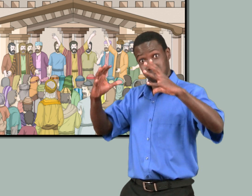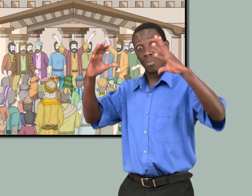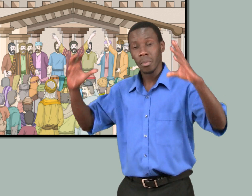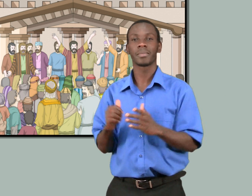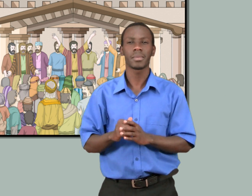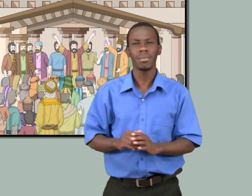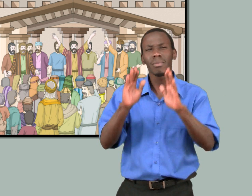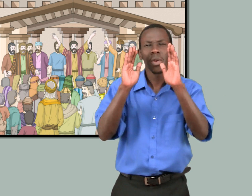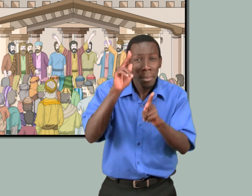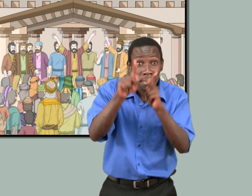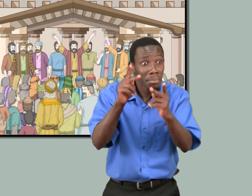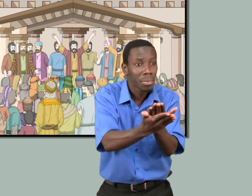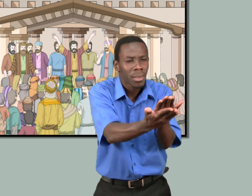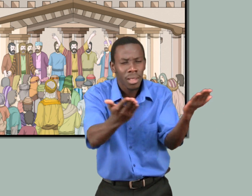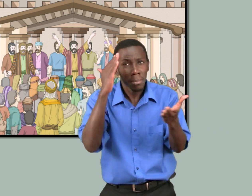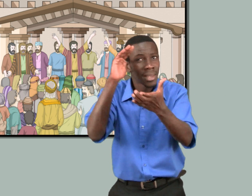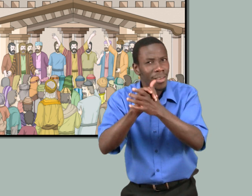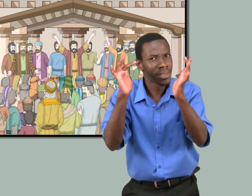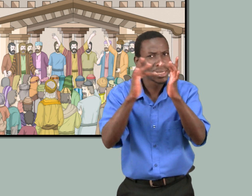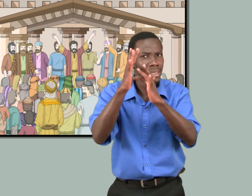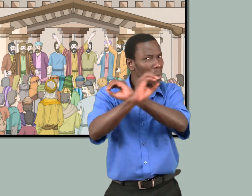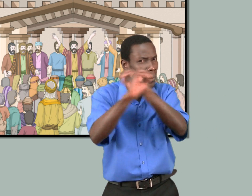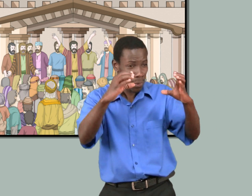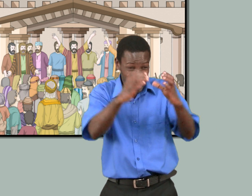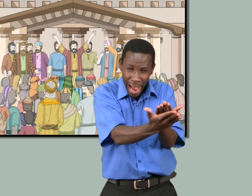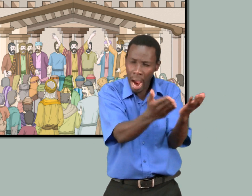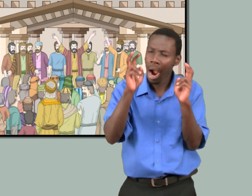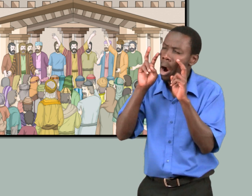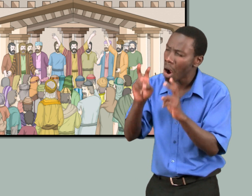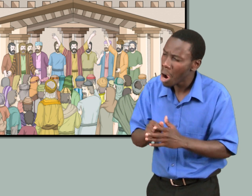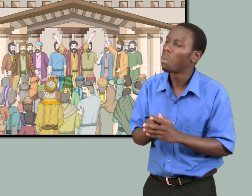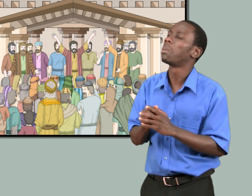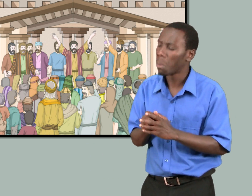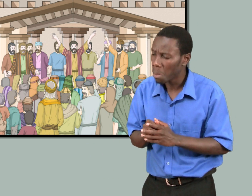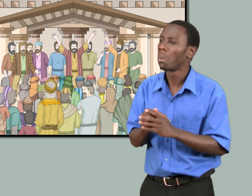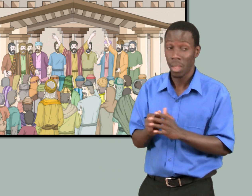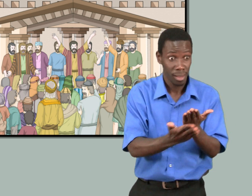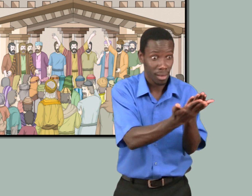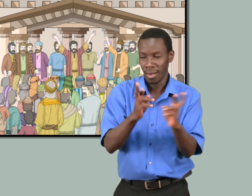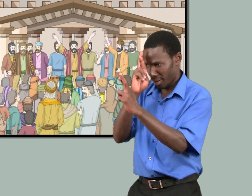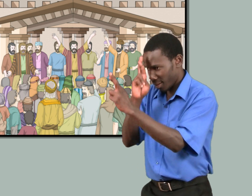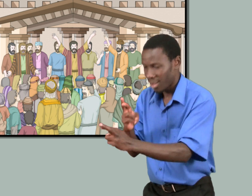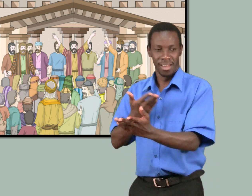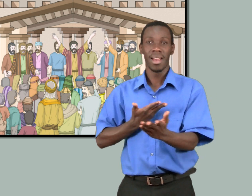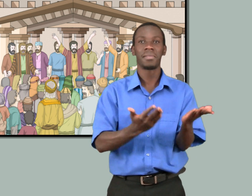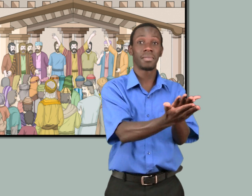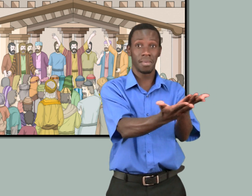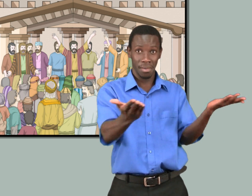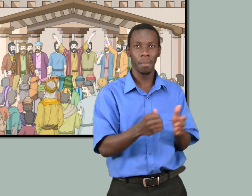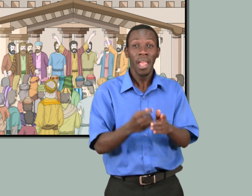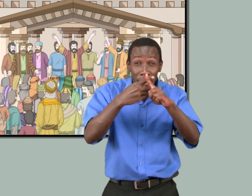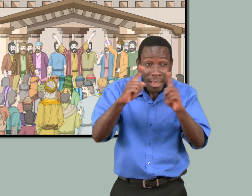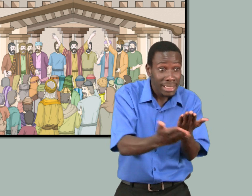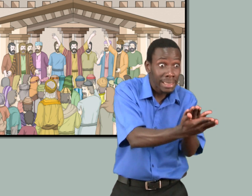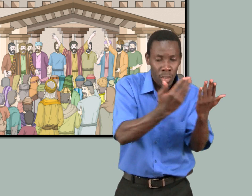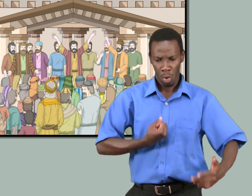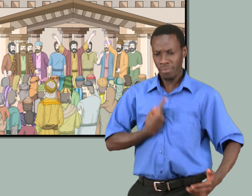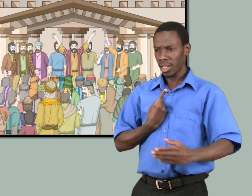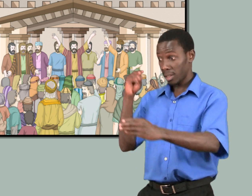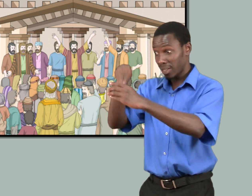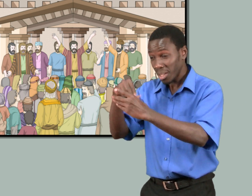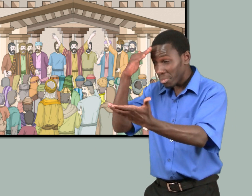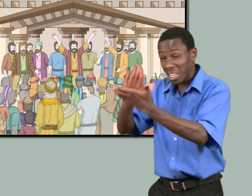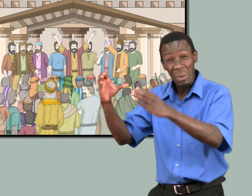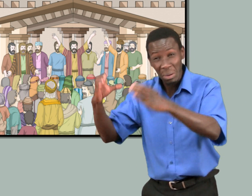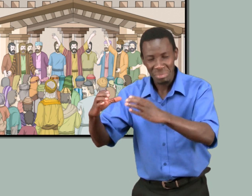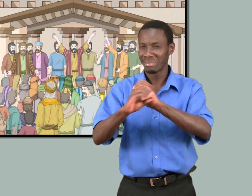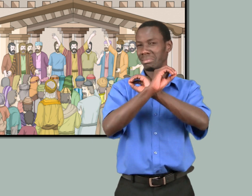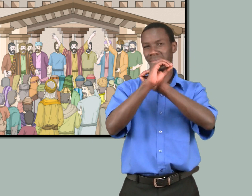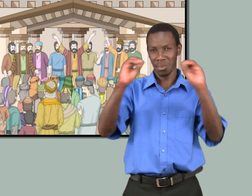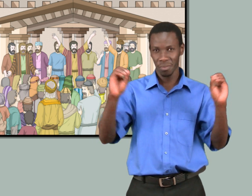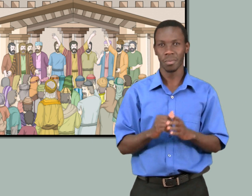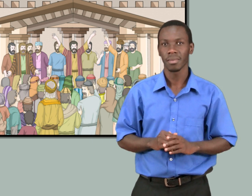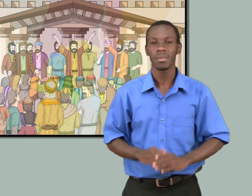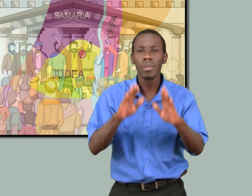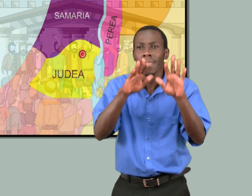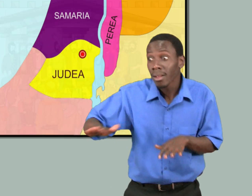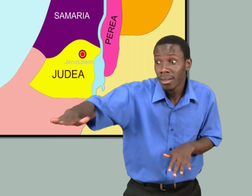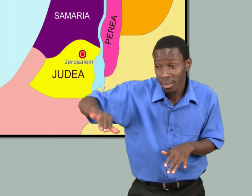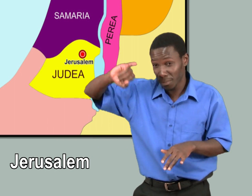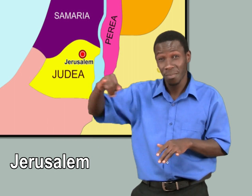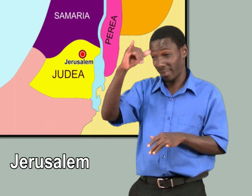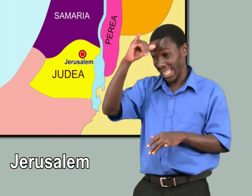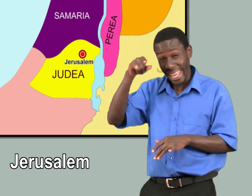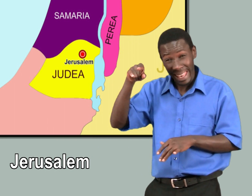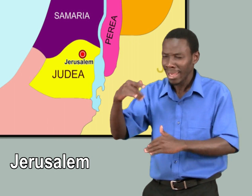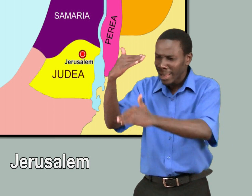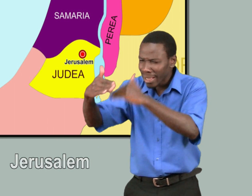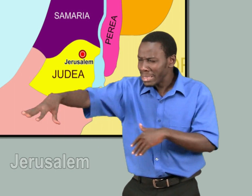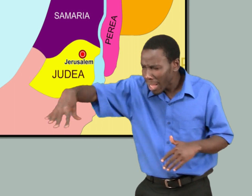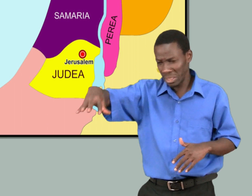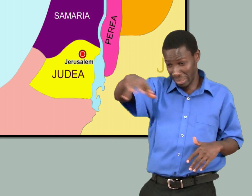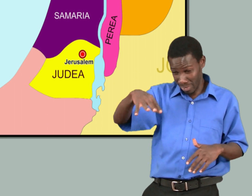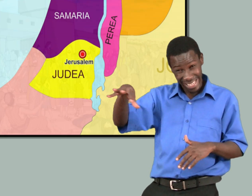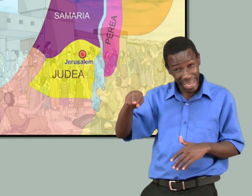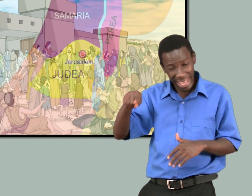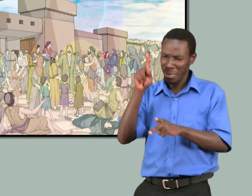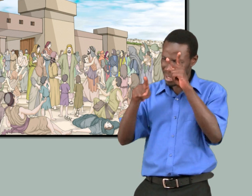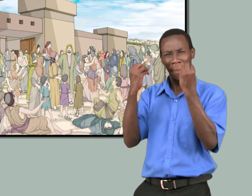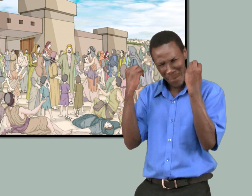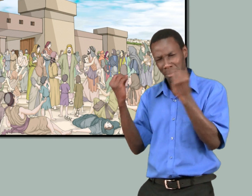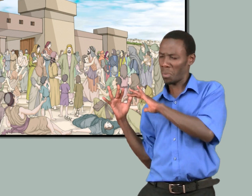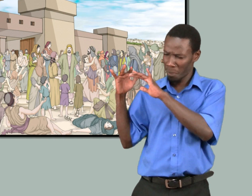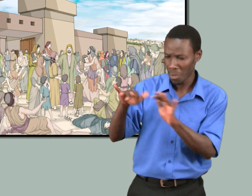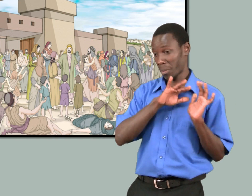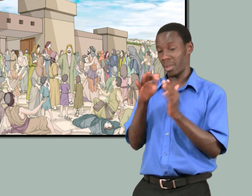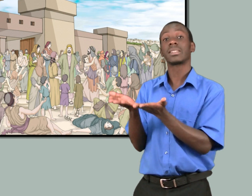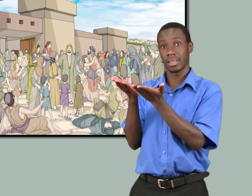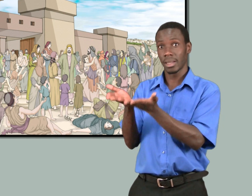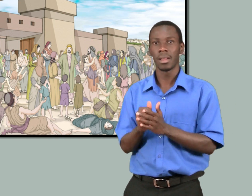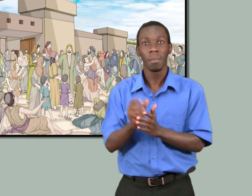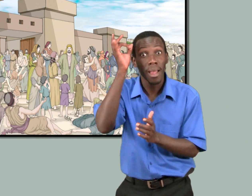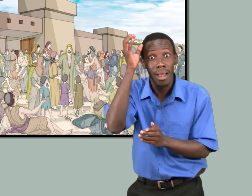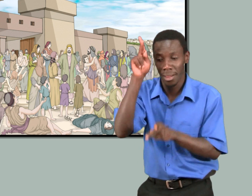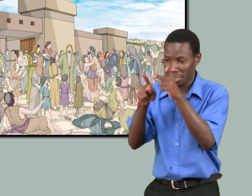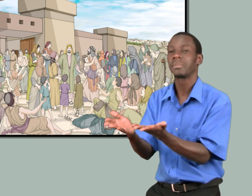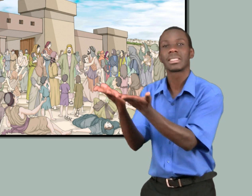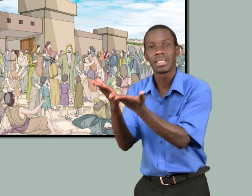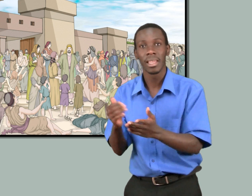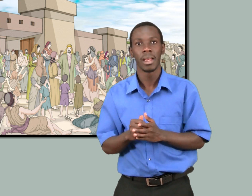Yet more and more believers were brought to the Lord—large numbers of both men and women.